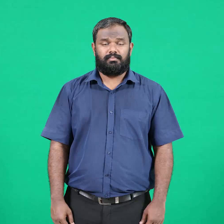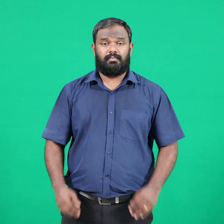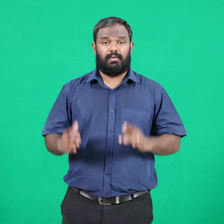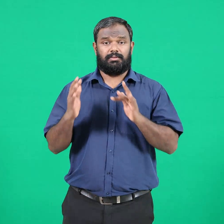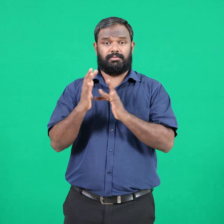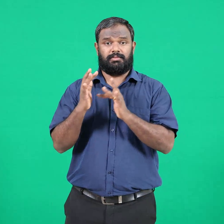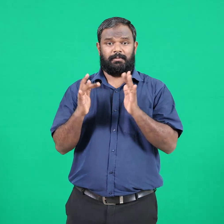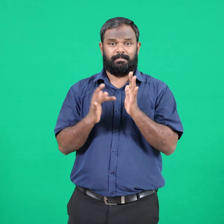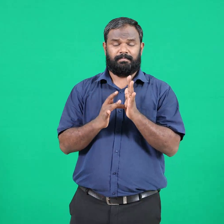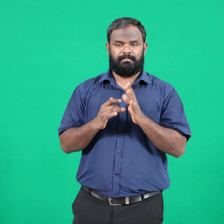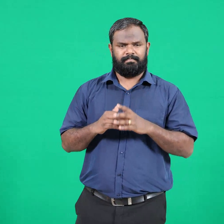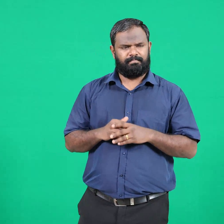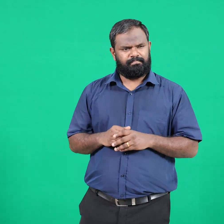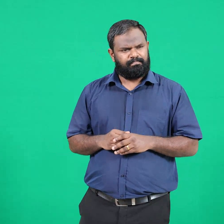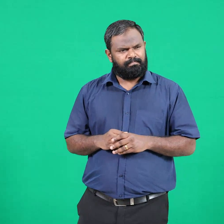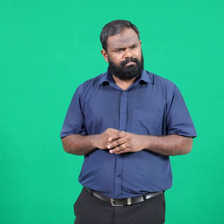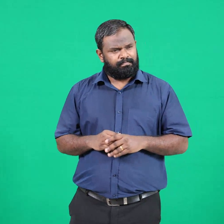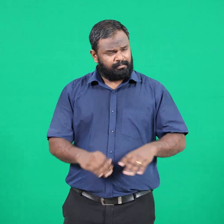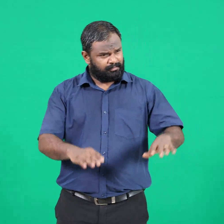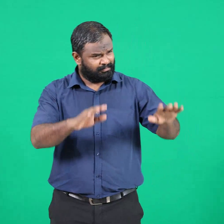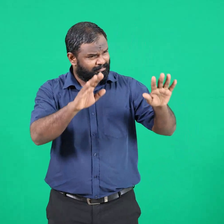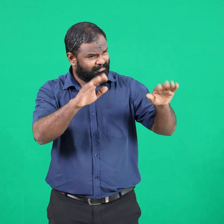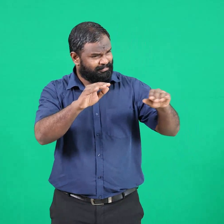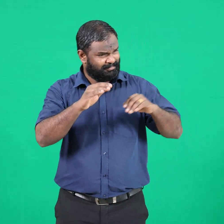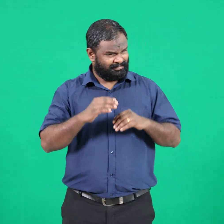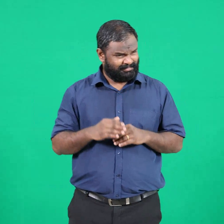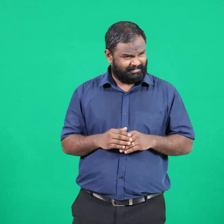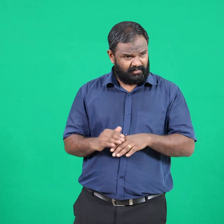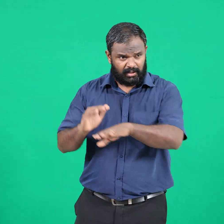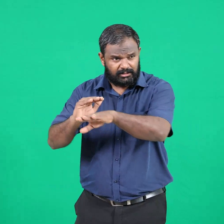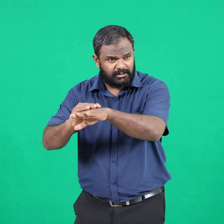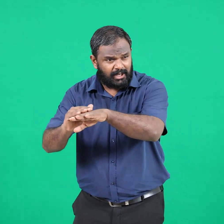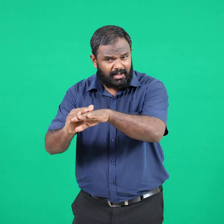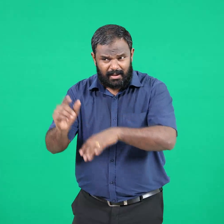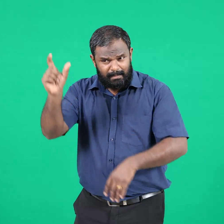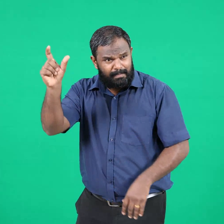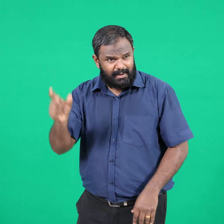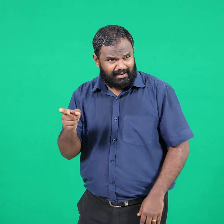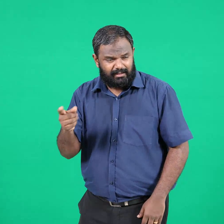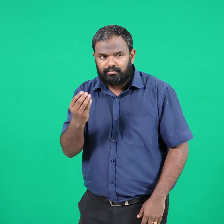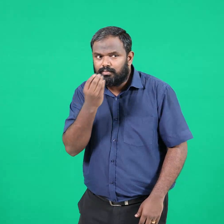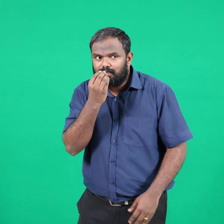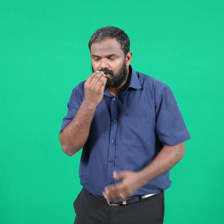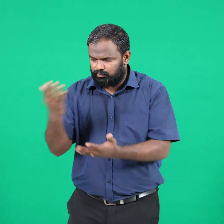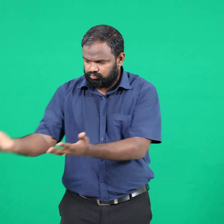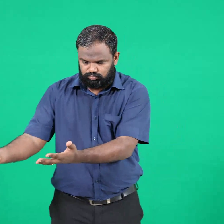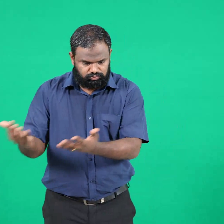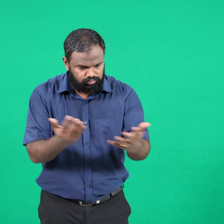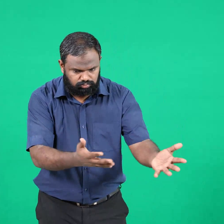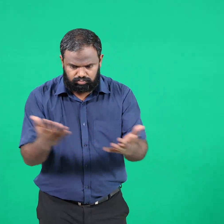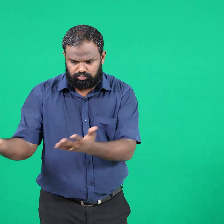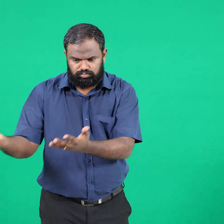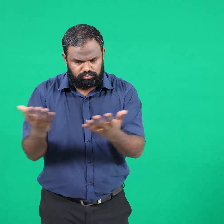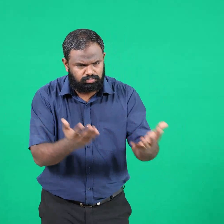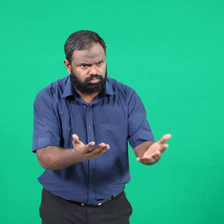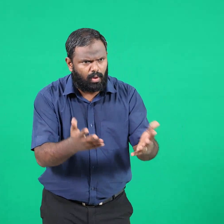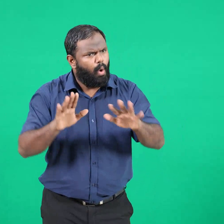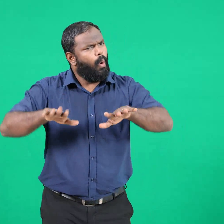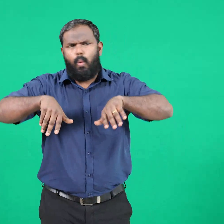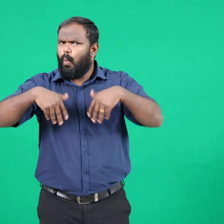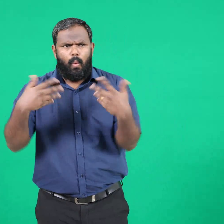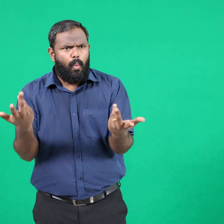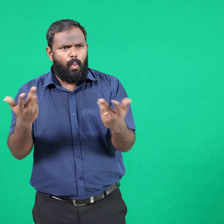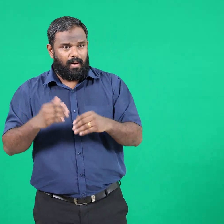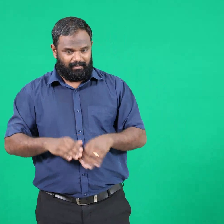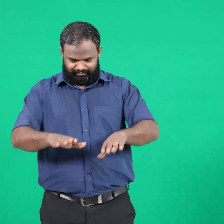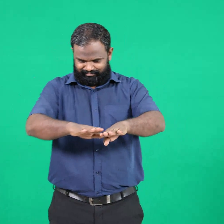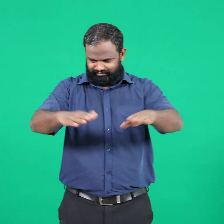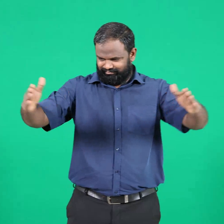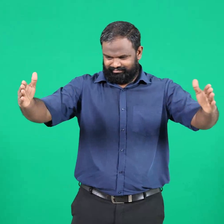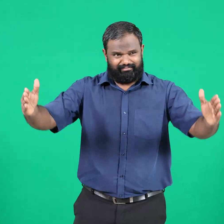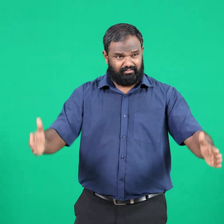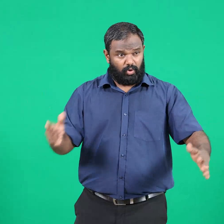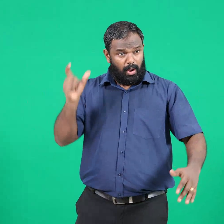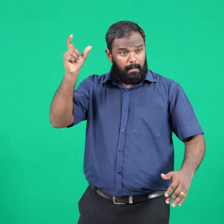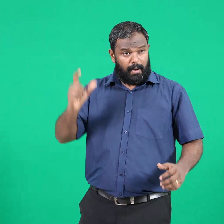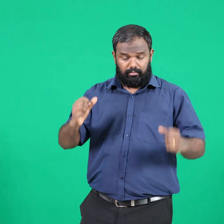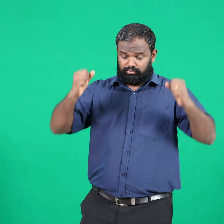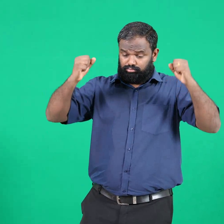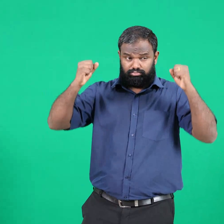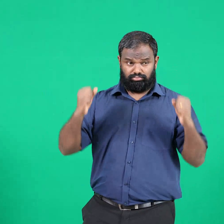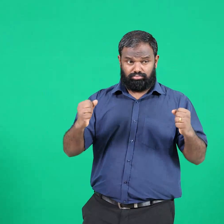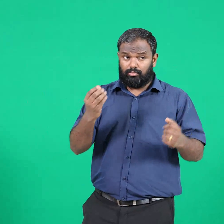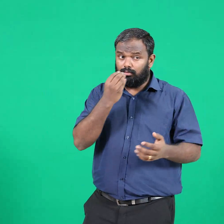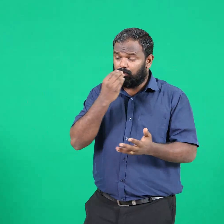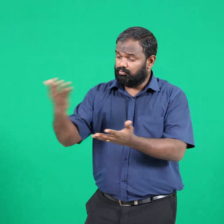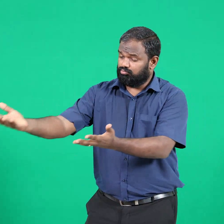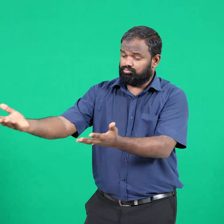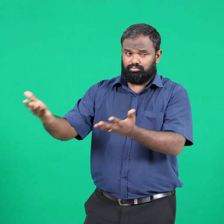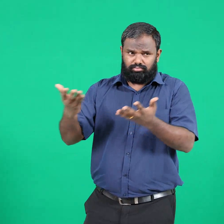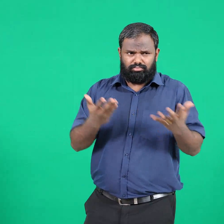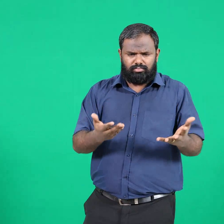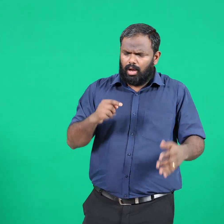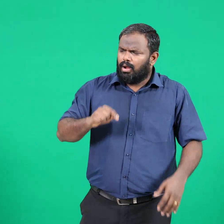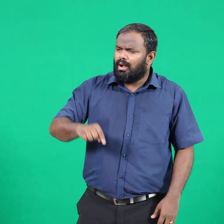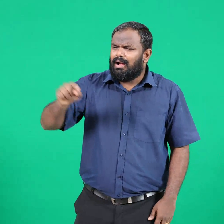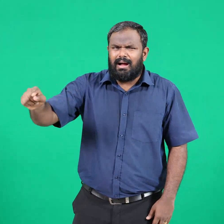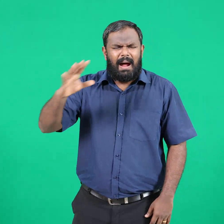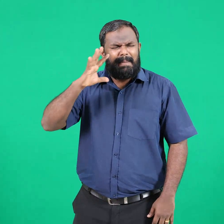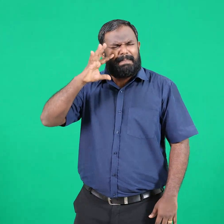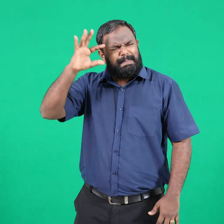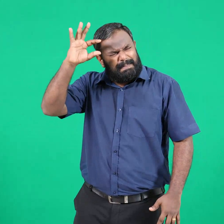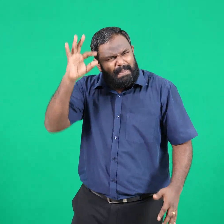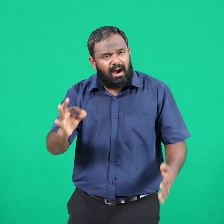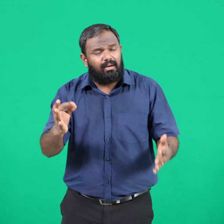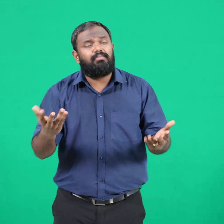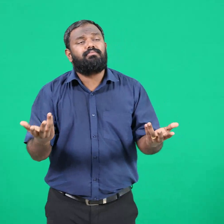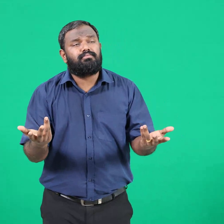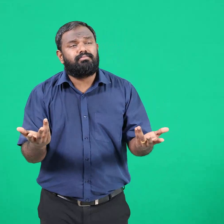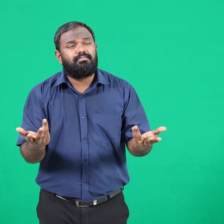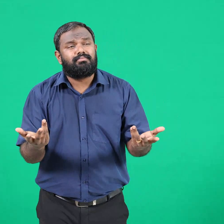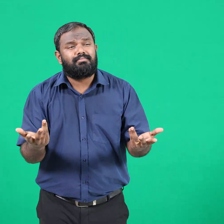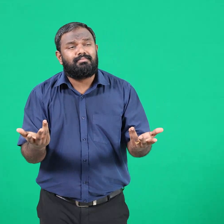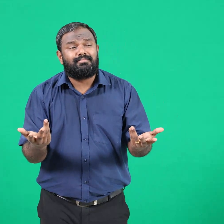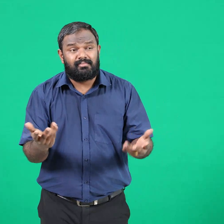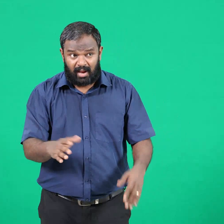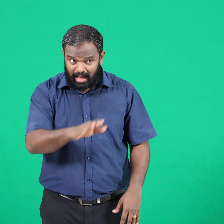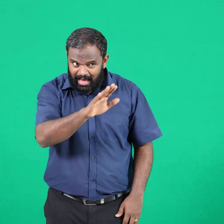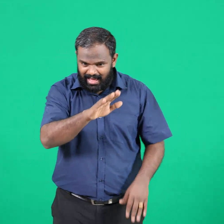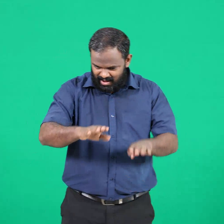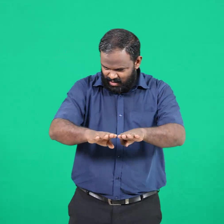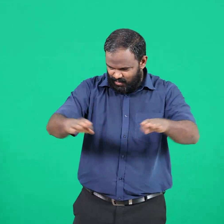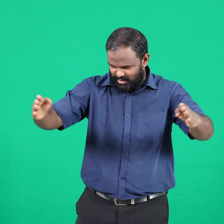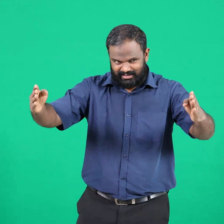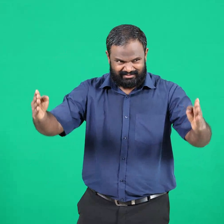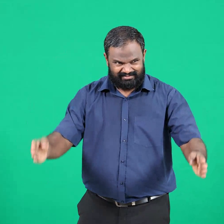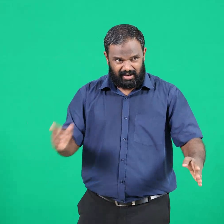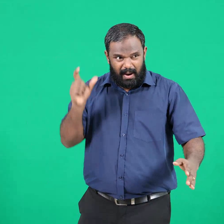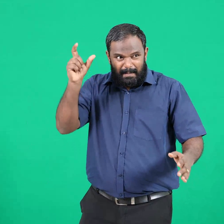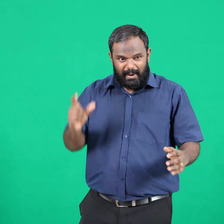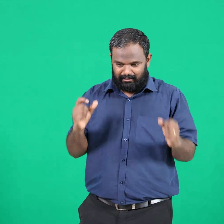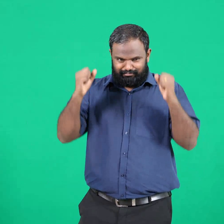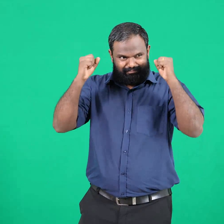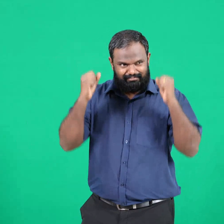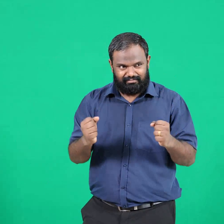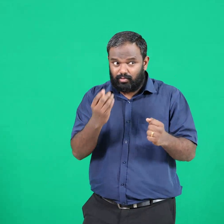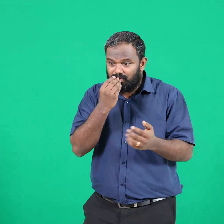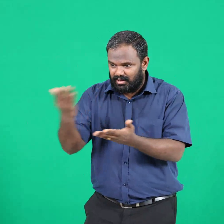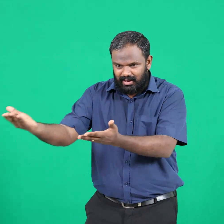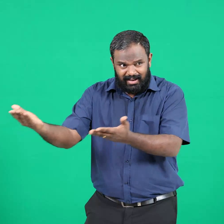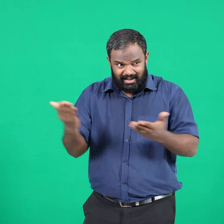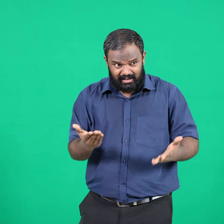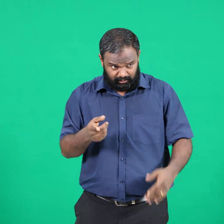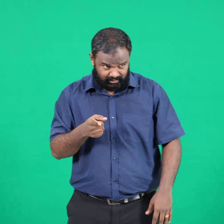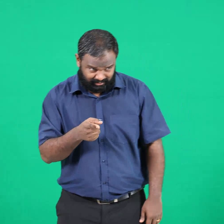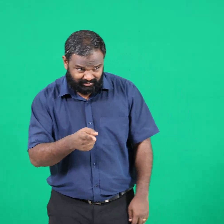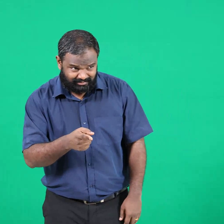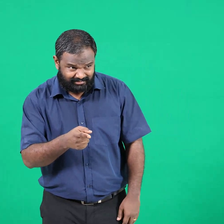For who is greater, the one who reclines at the table or the one who serves?